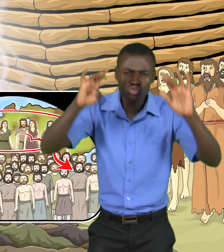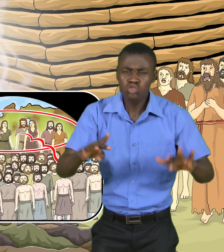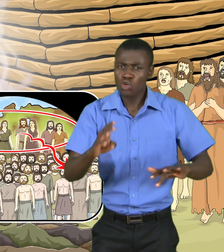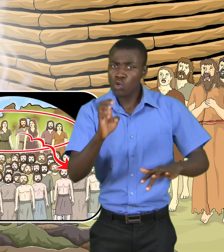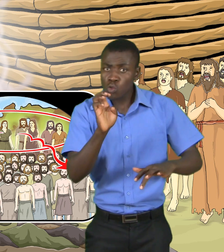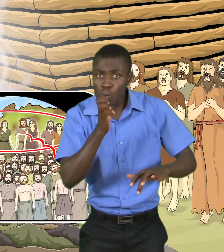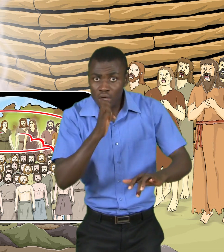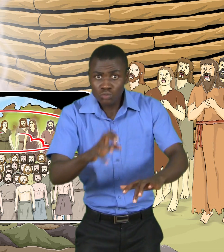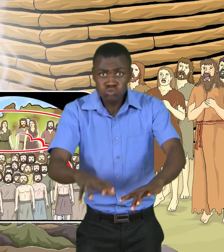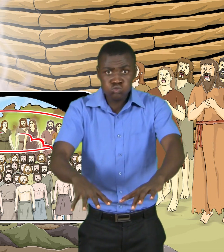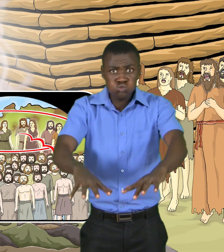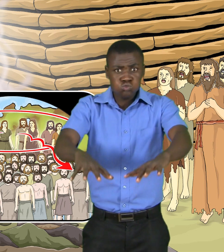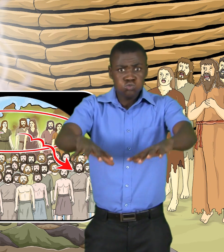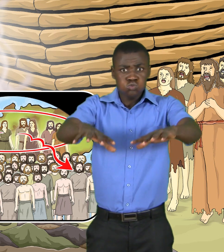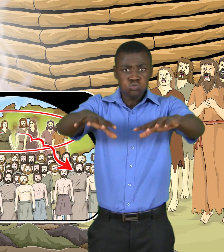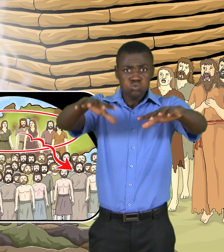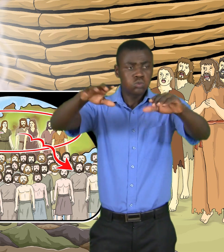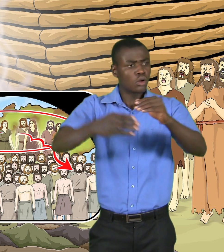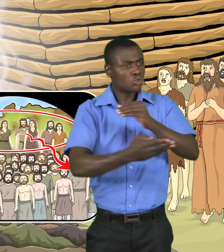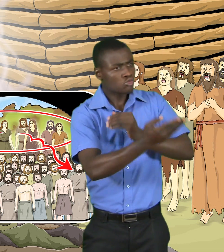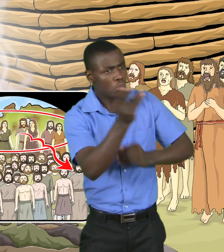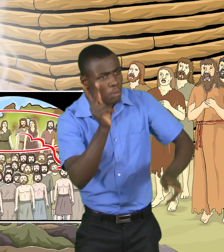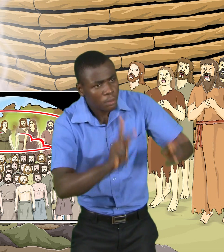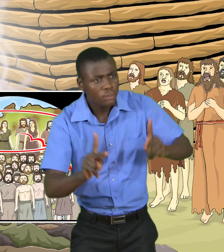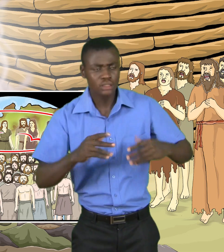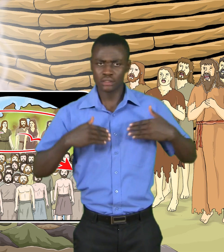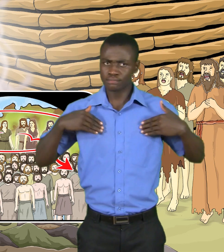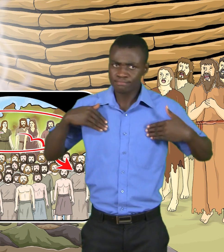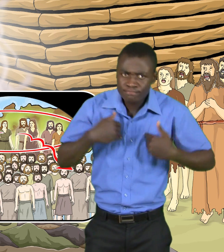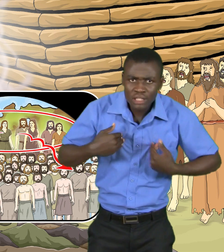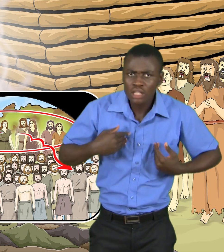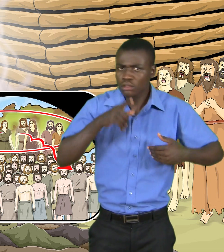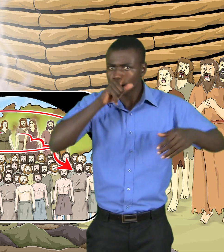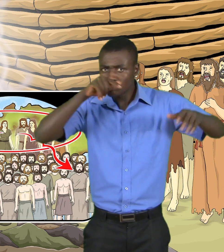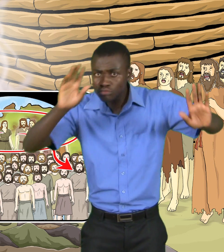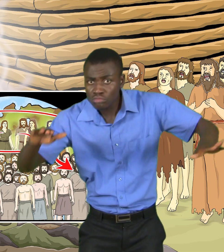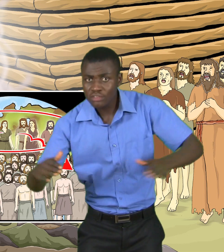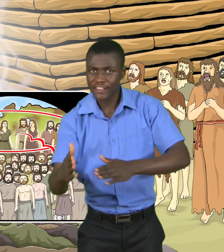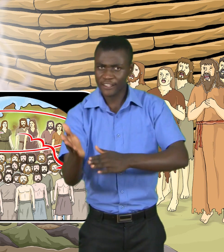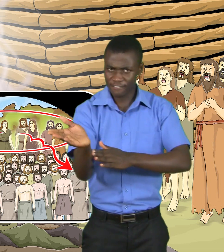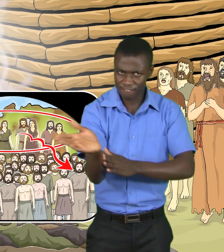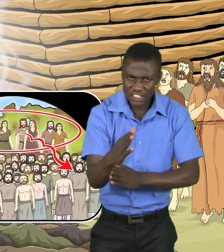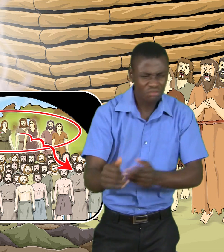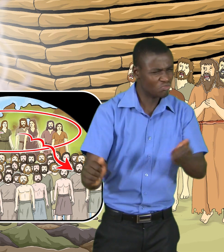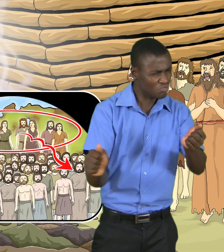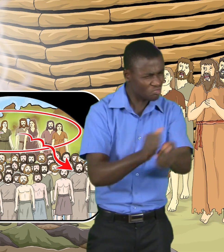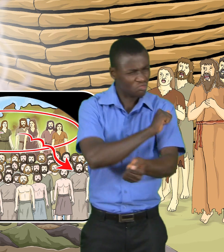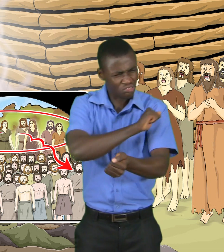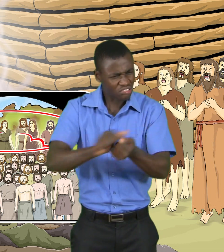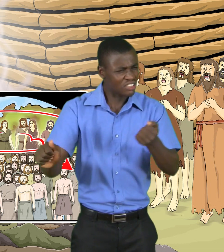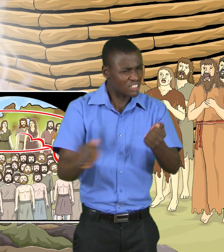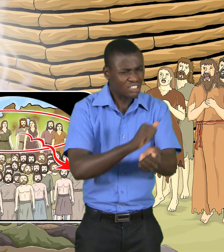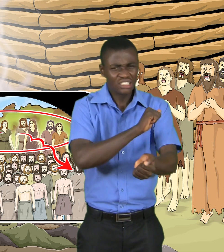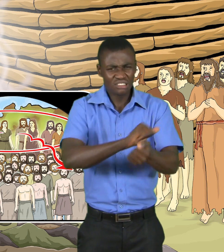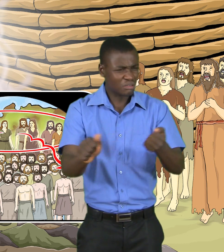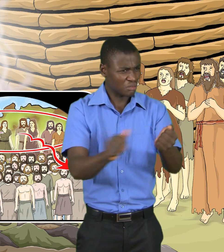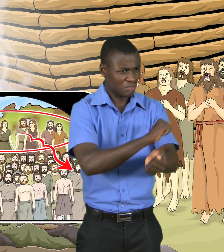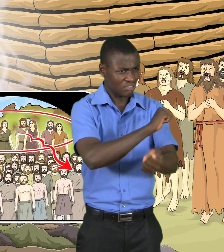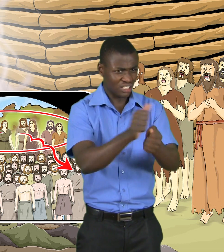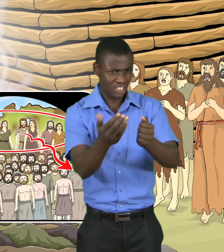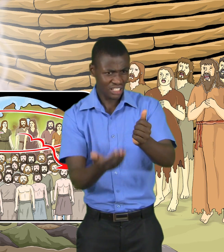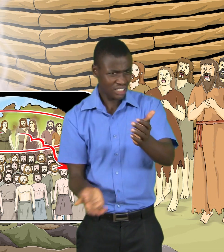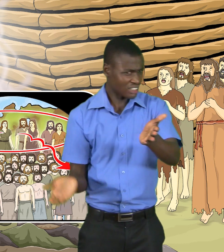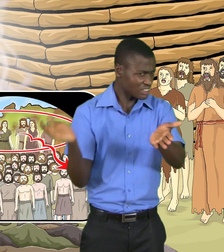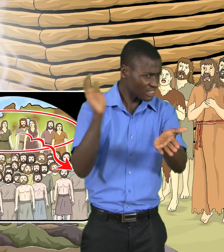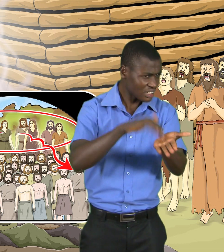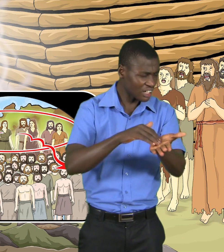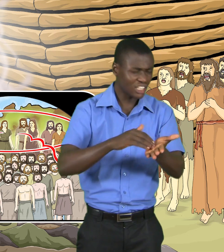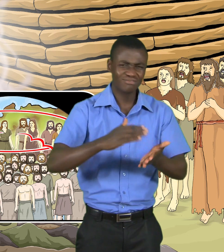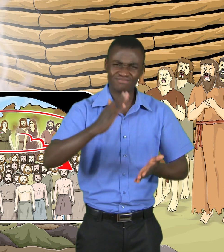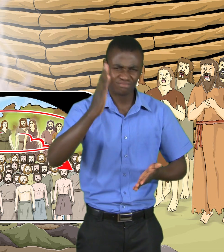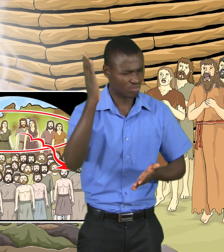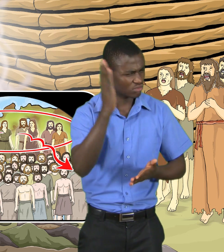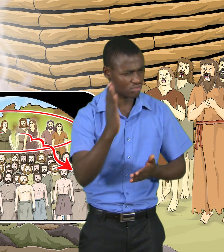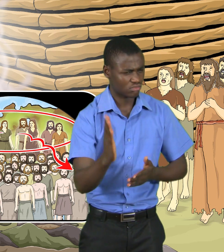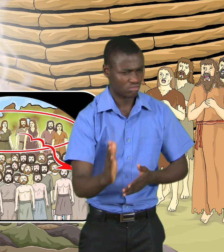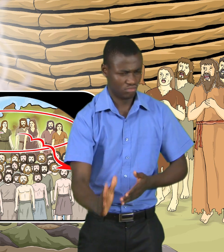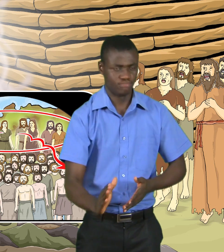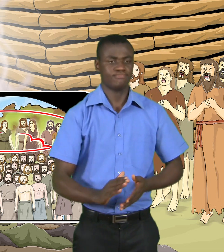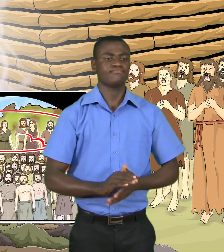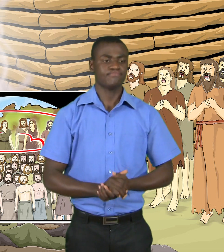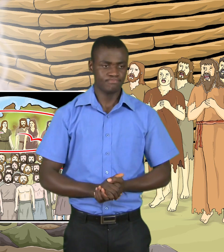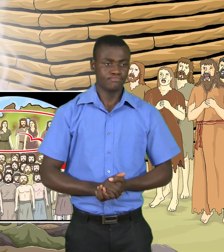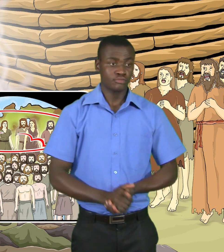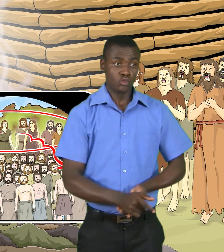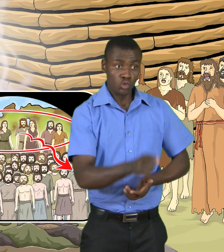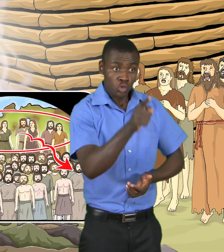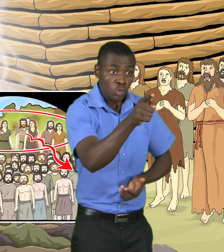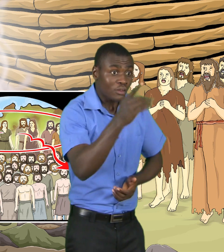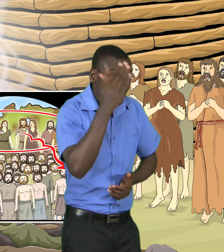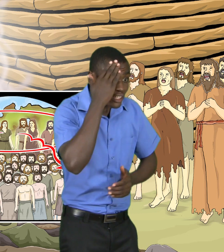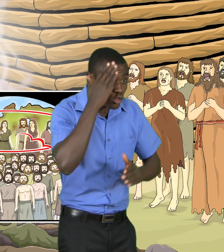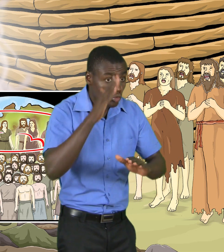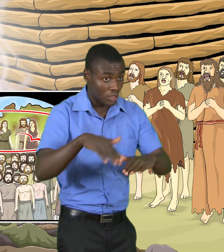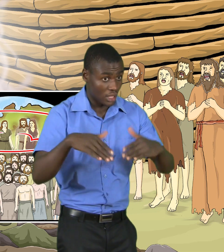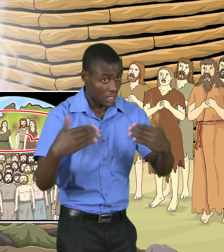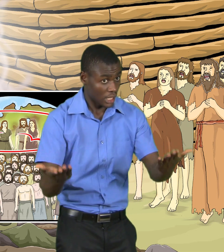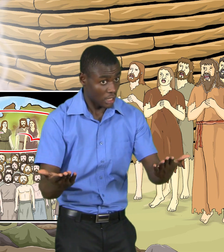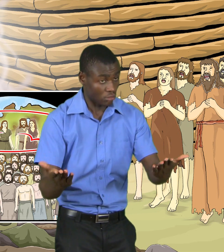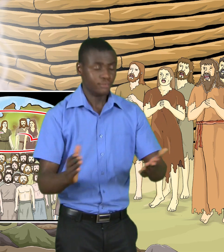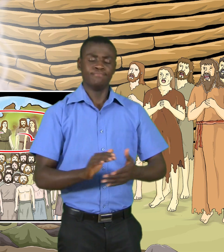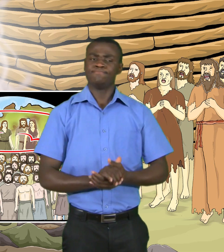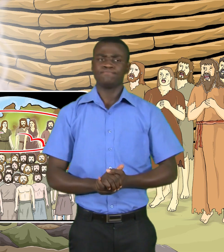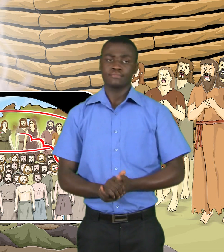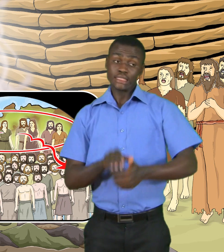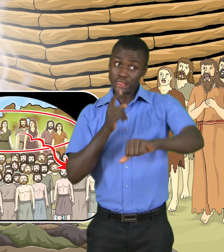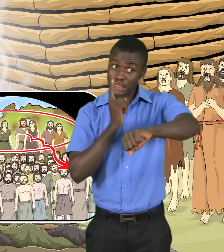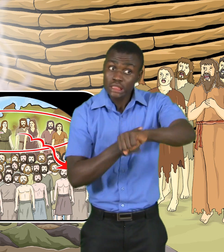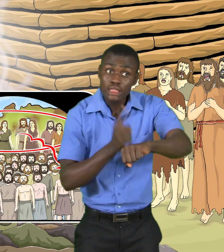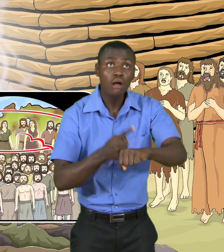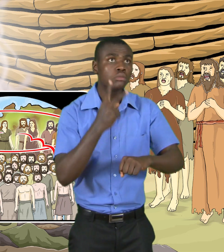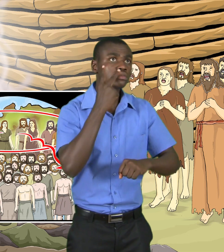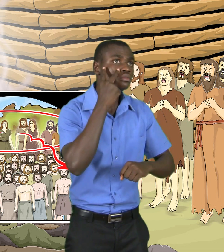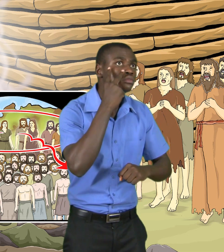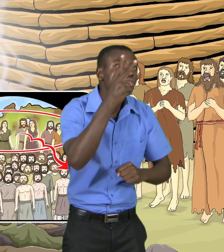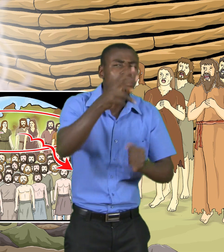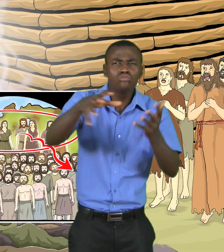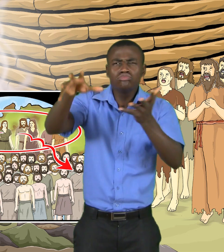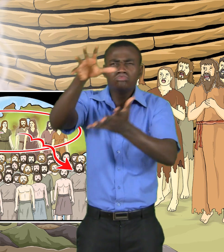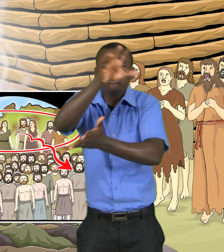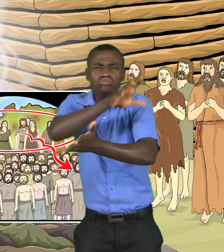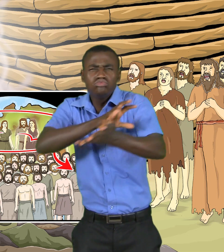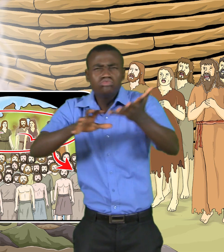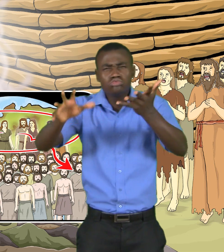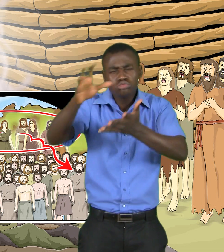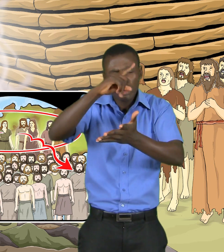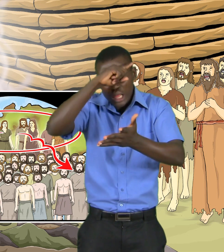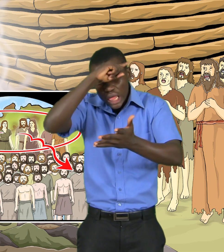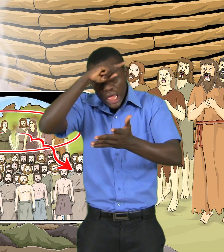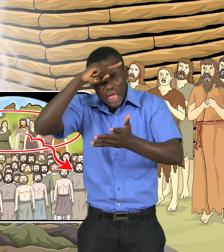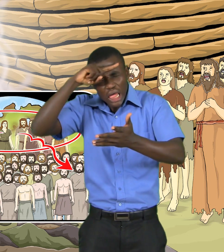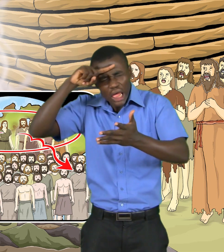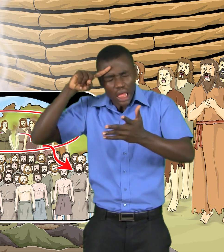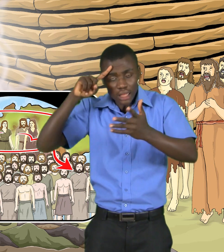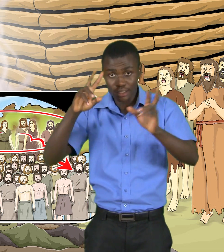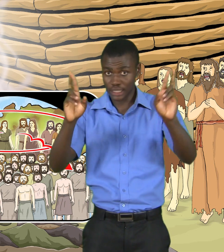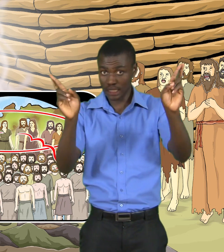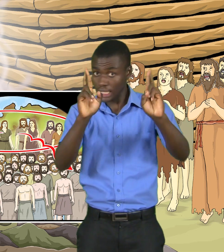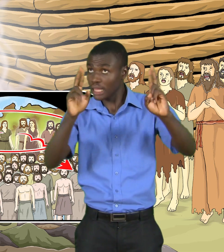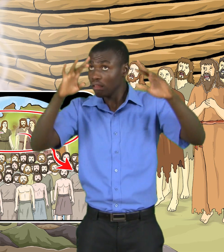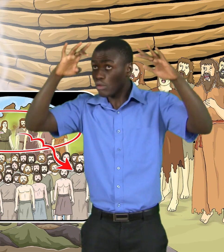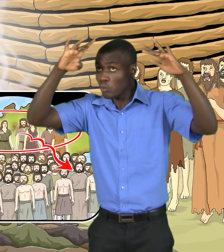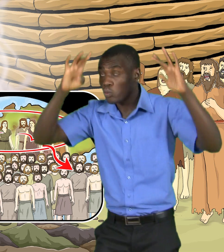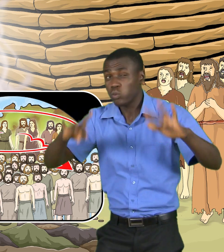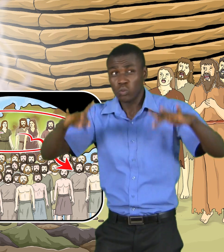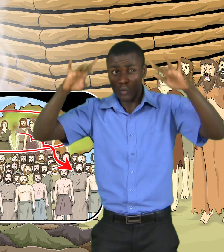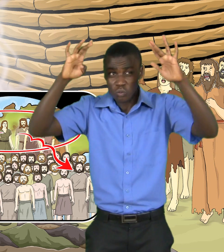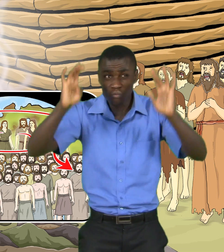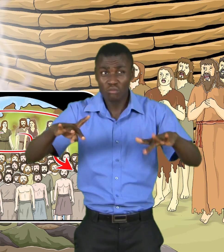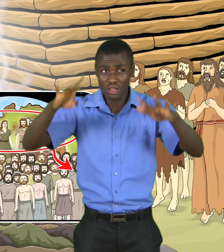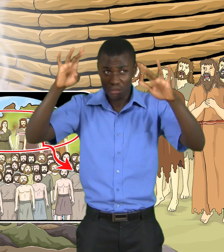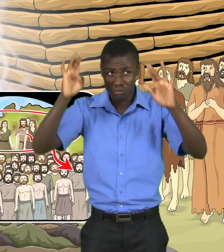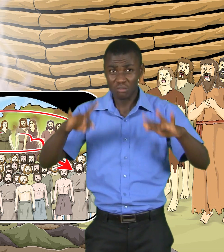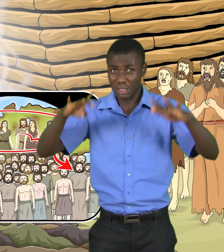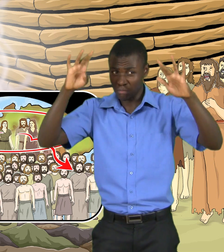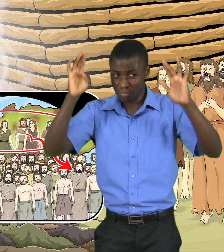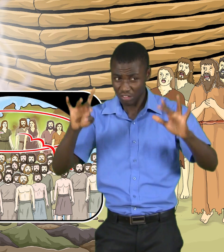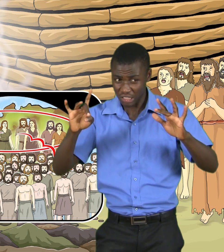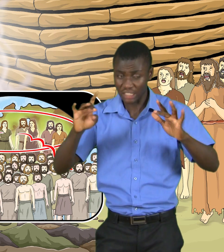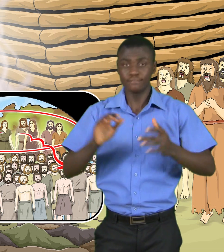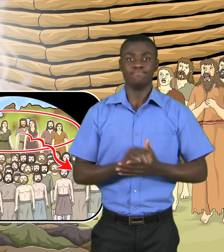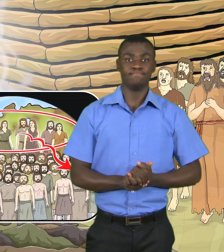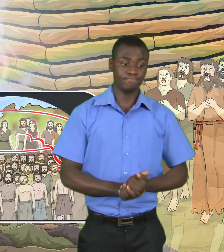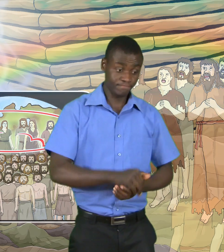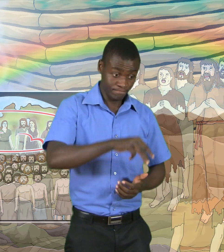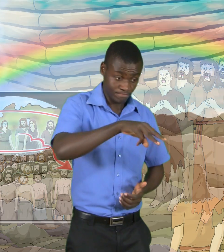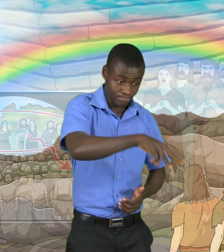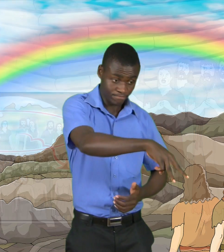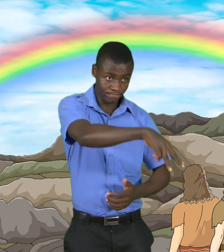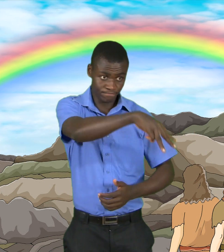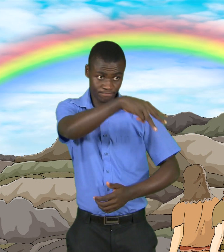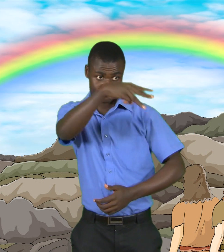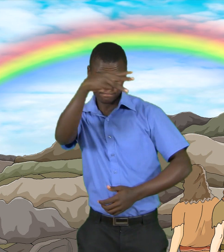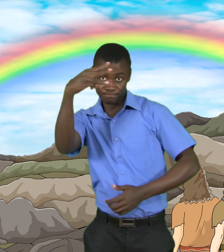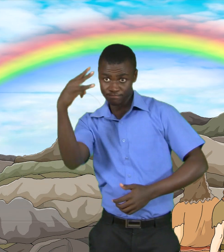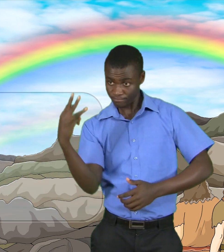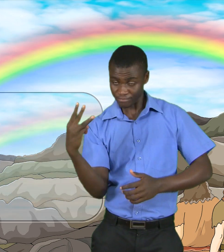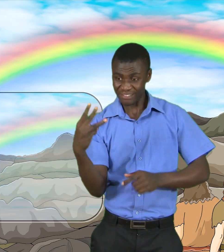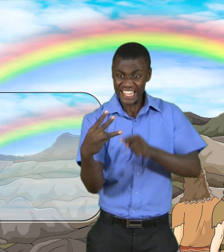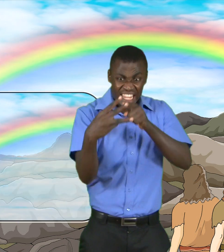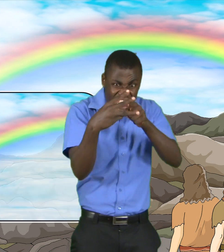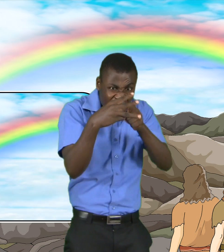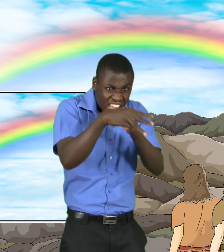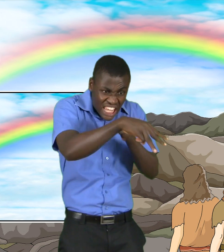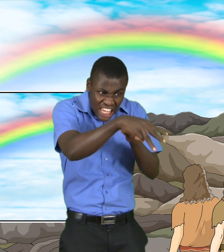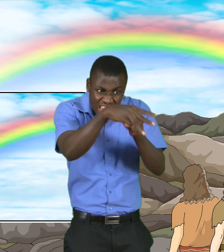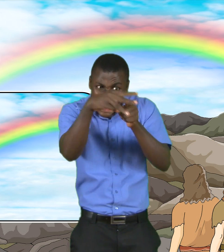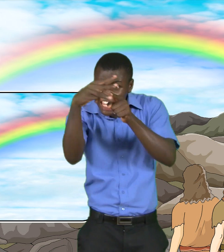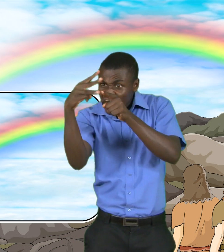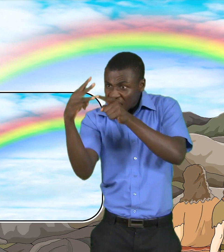And God said, “This is the sign of the covenant I am making between Me and you and every living creature with you, a covenant for all generations to come: I have set My rainbow in the clouds, and it will be a sign of the covenant between Me and the earth.